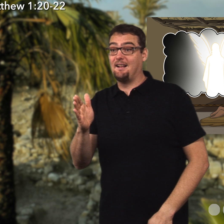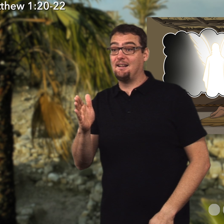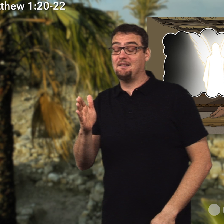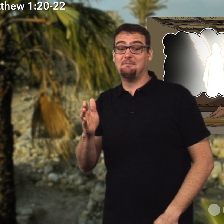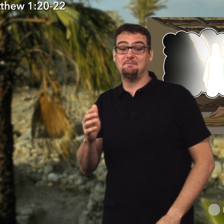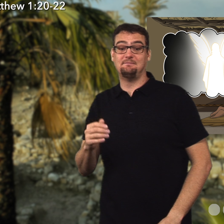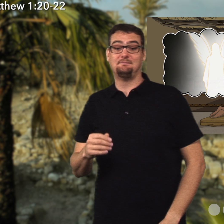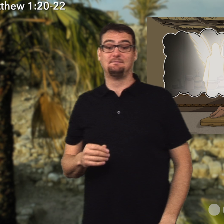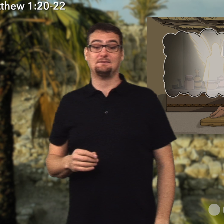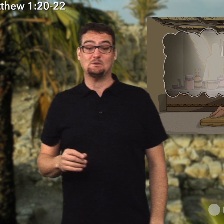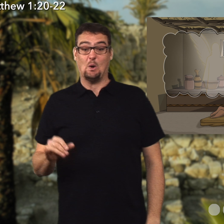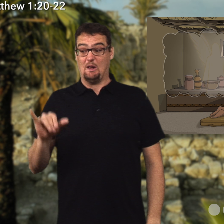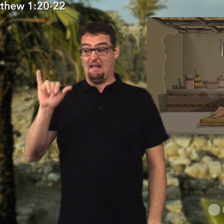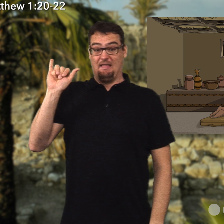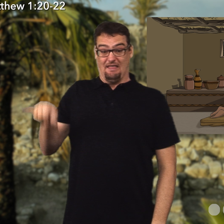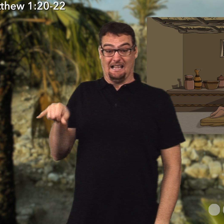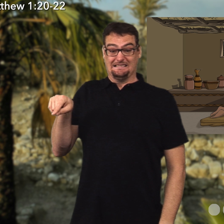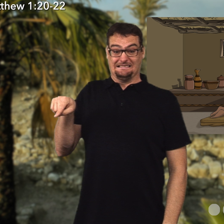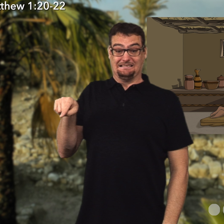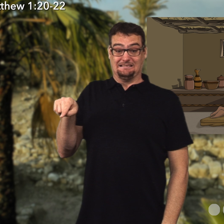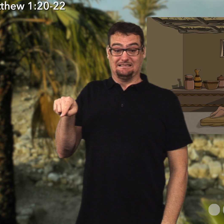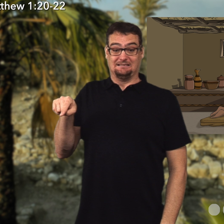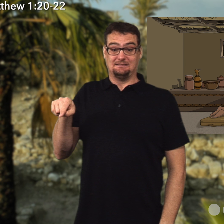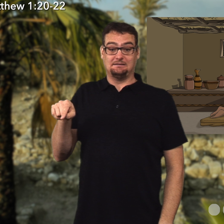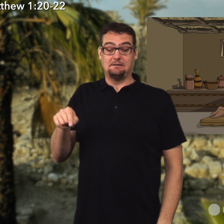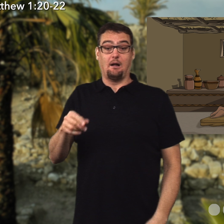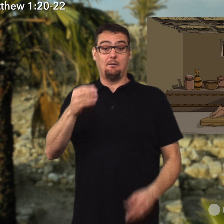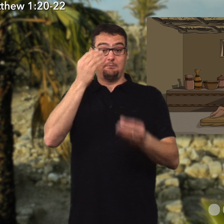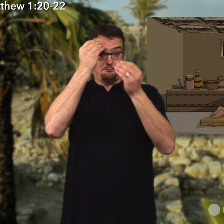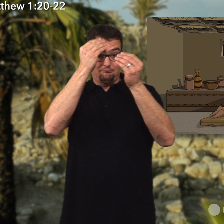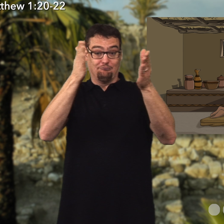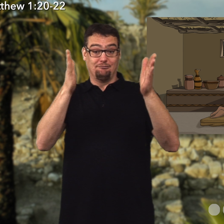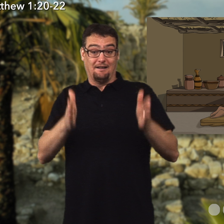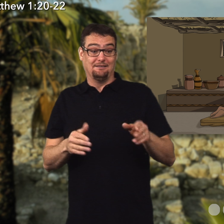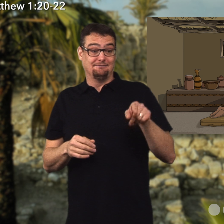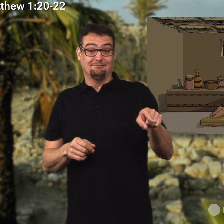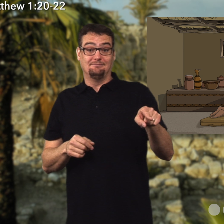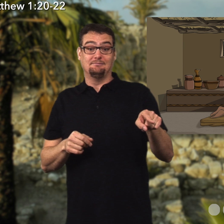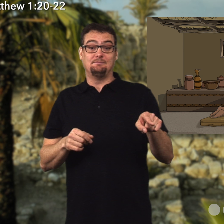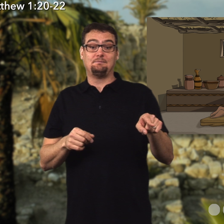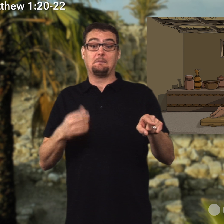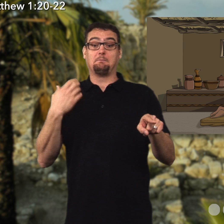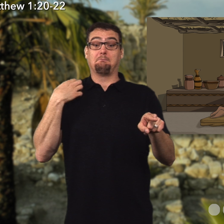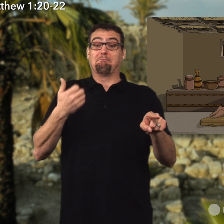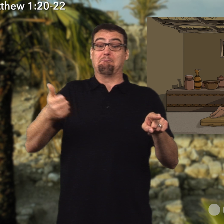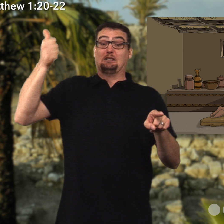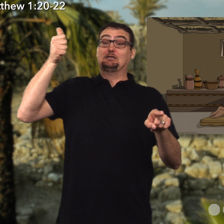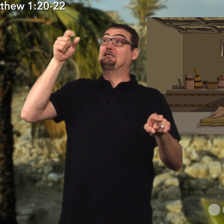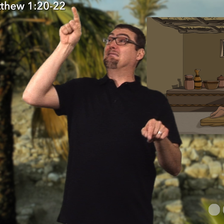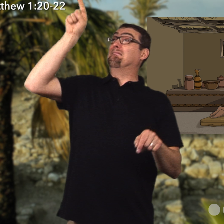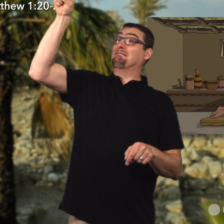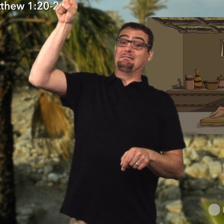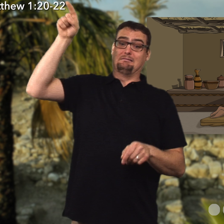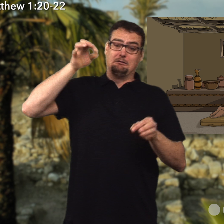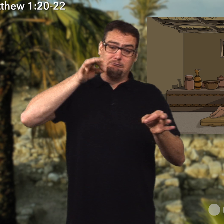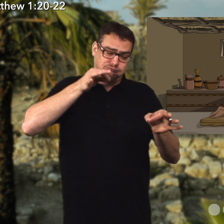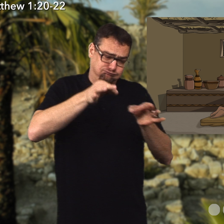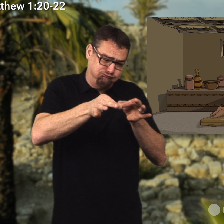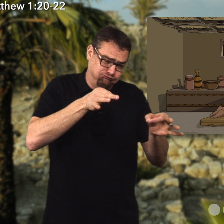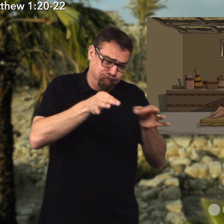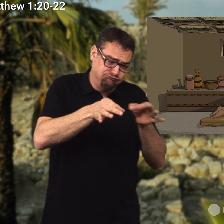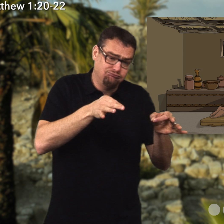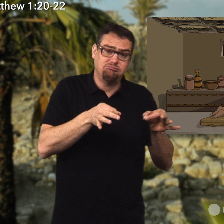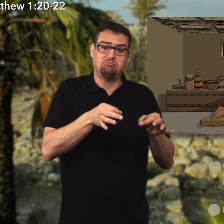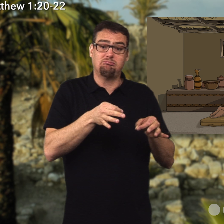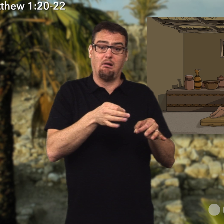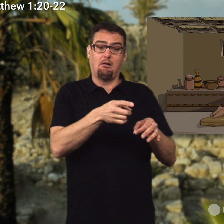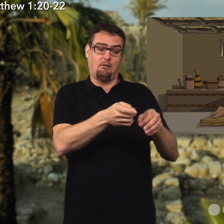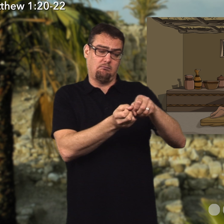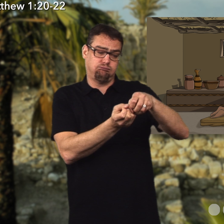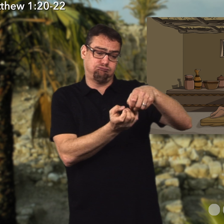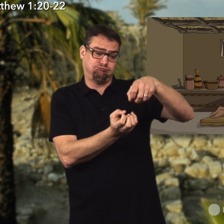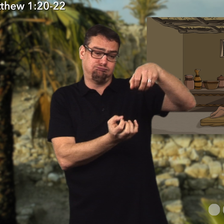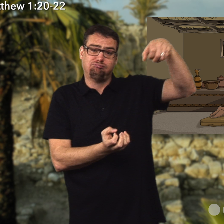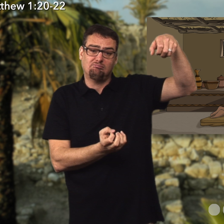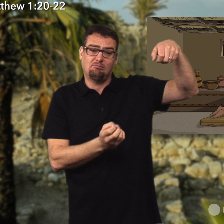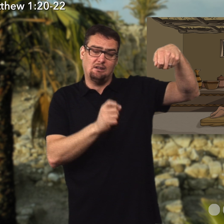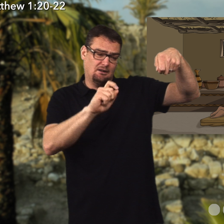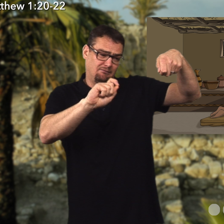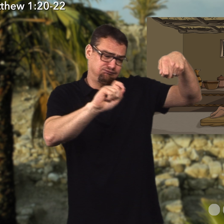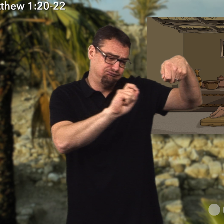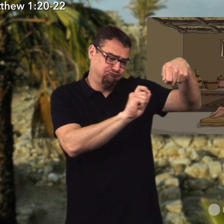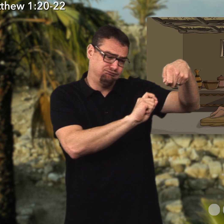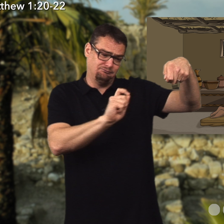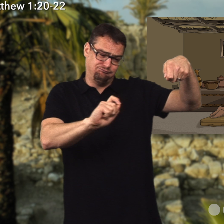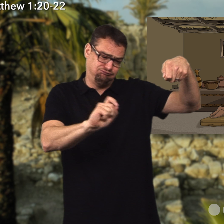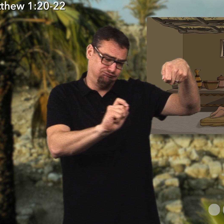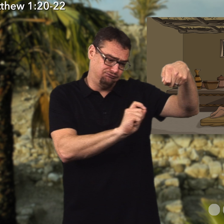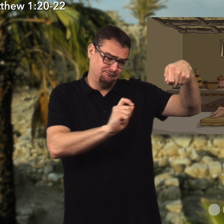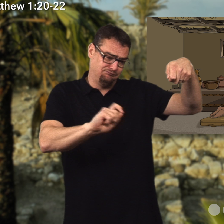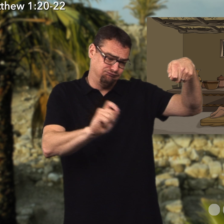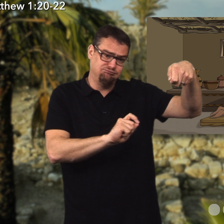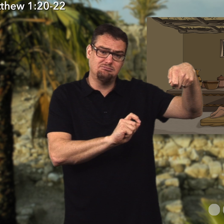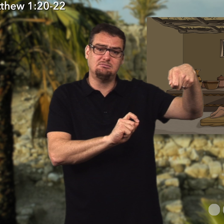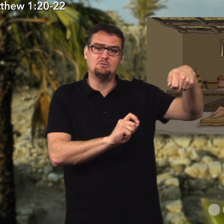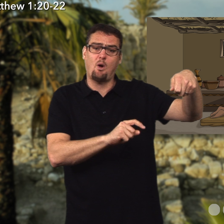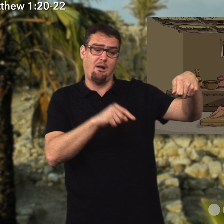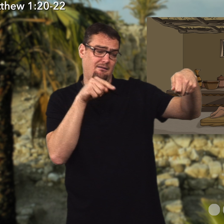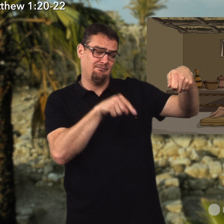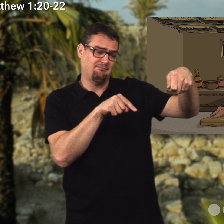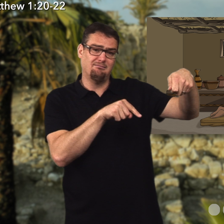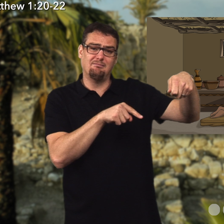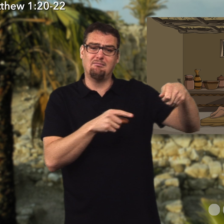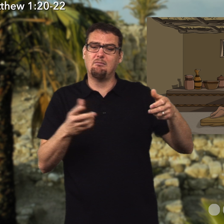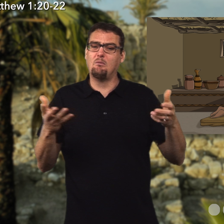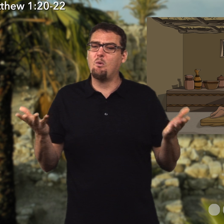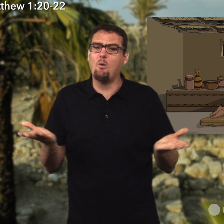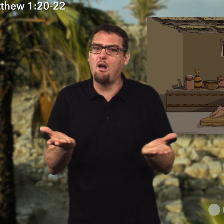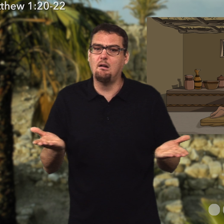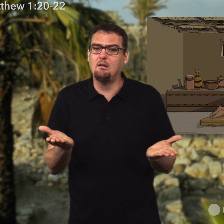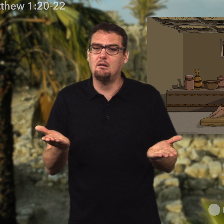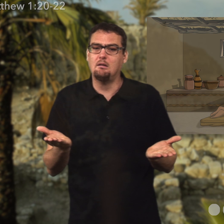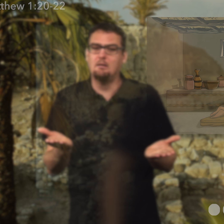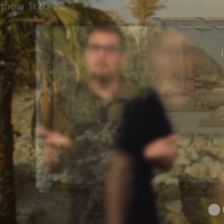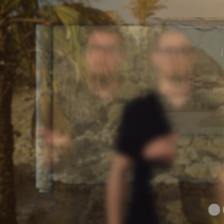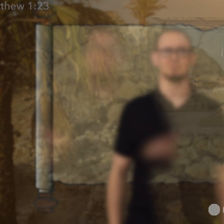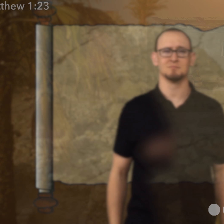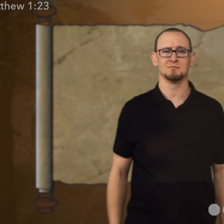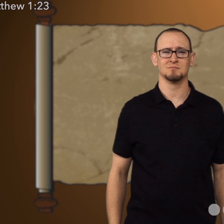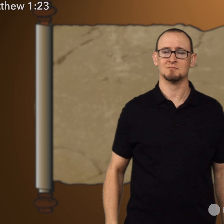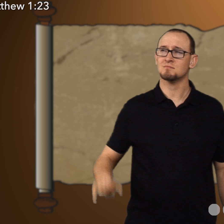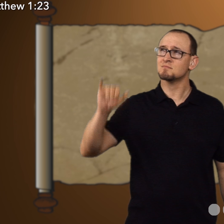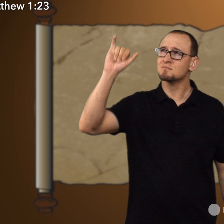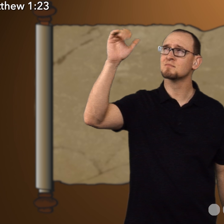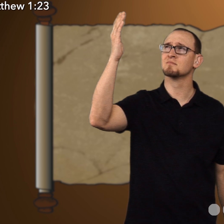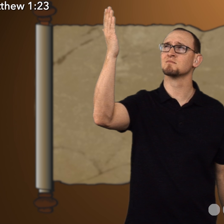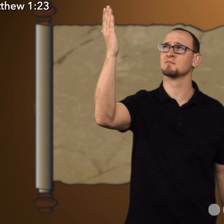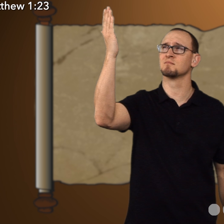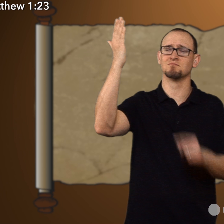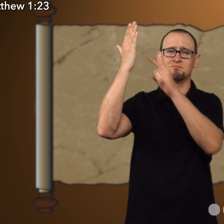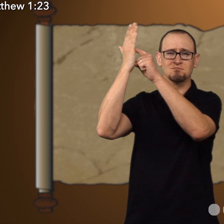All this took place to fulfill what the Lord had said through the prophet: